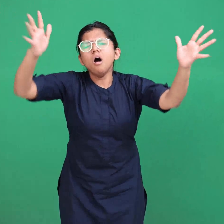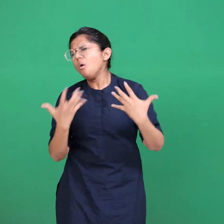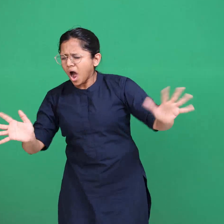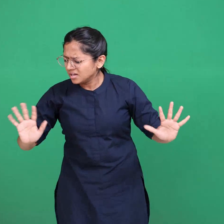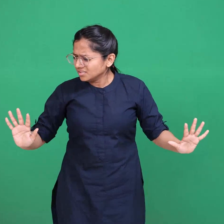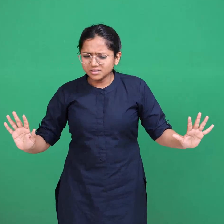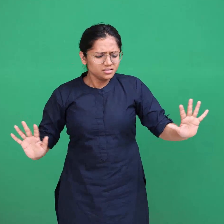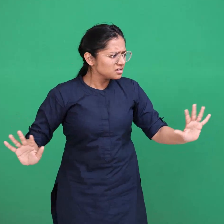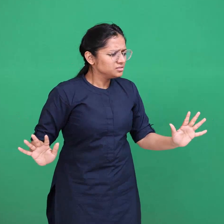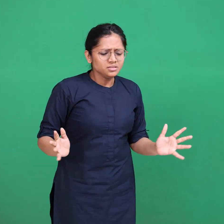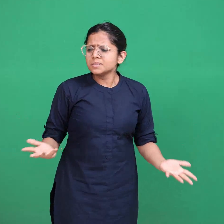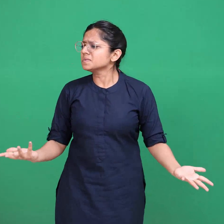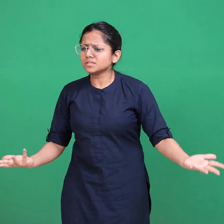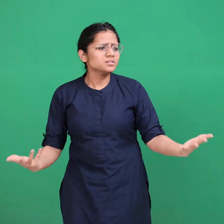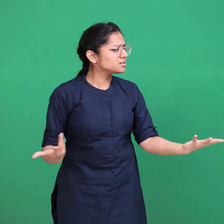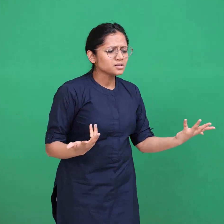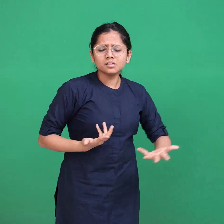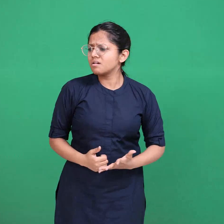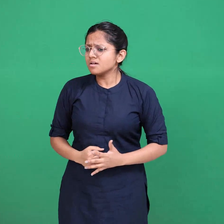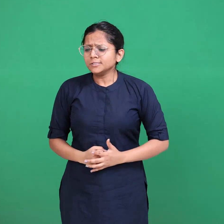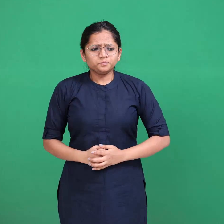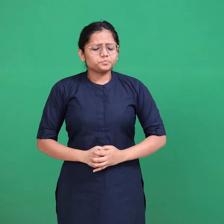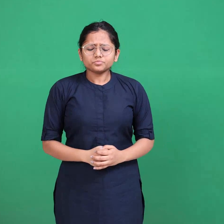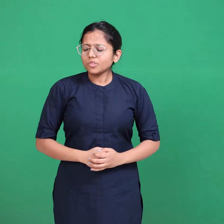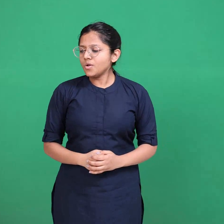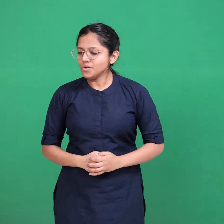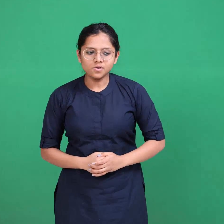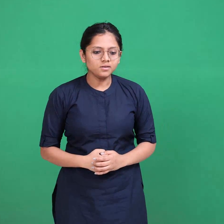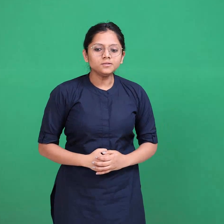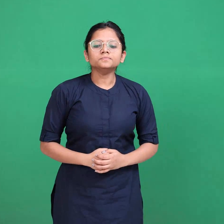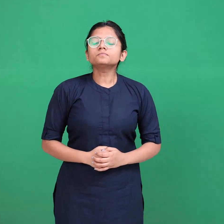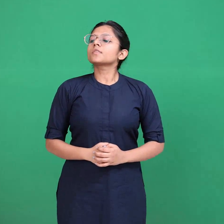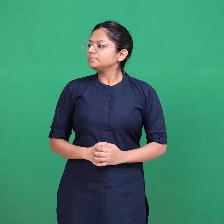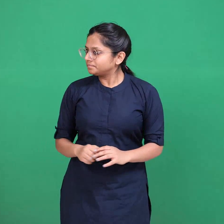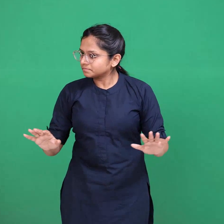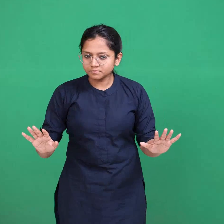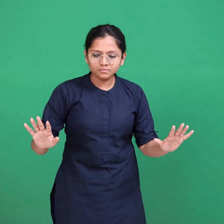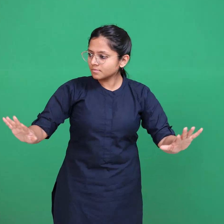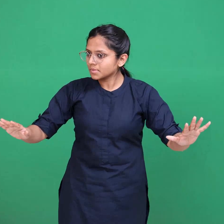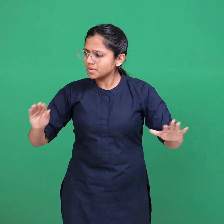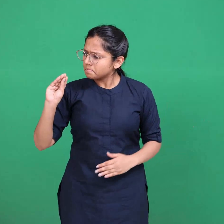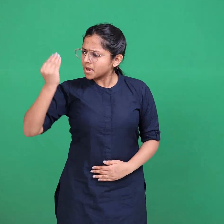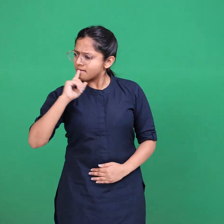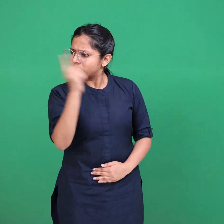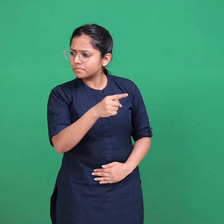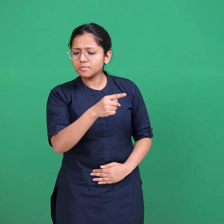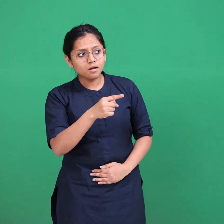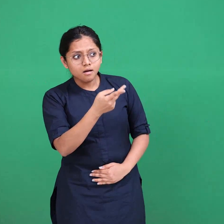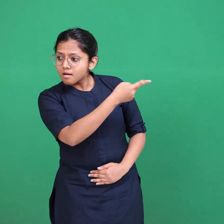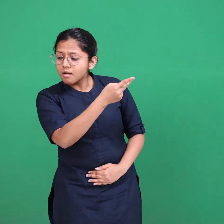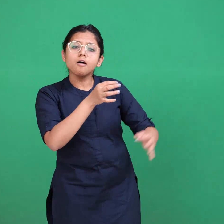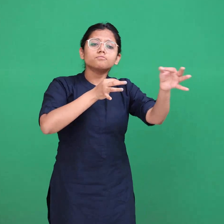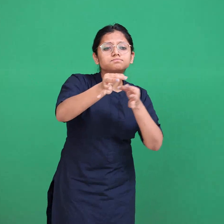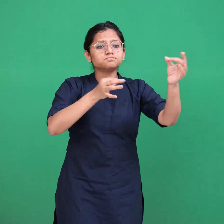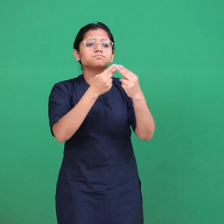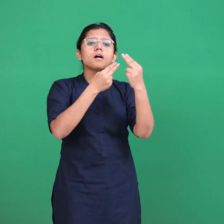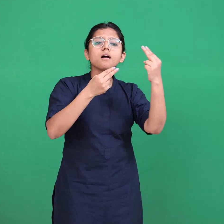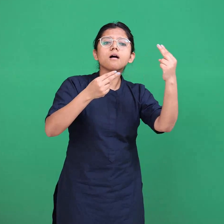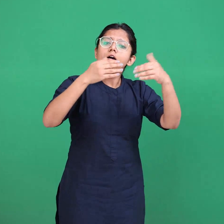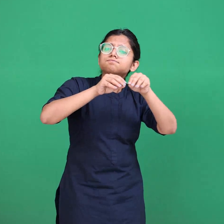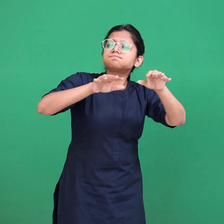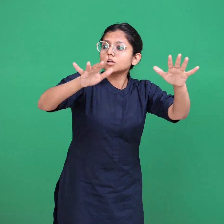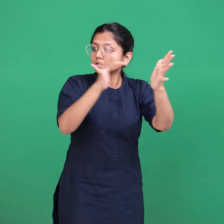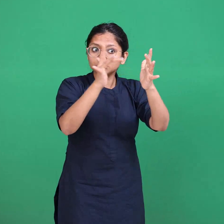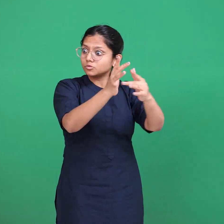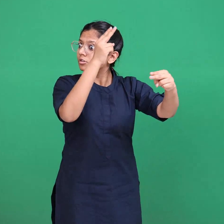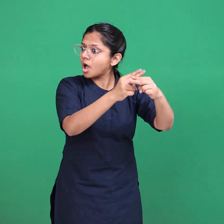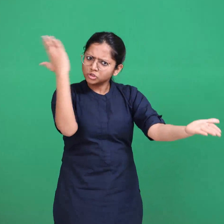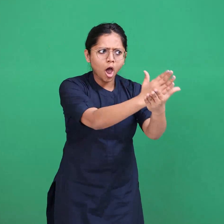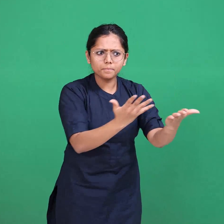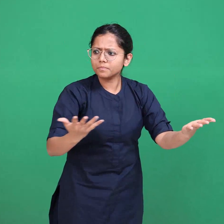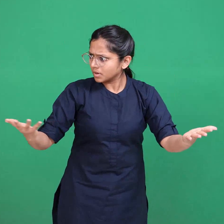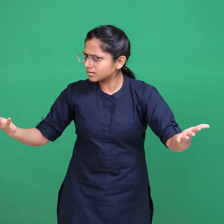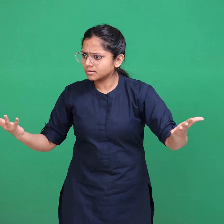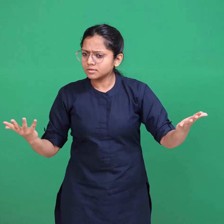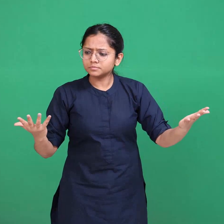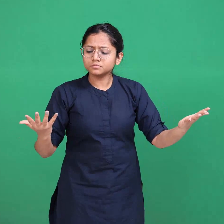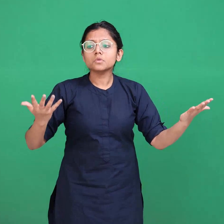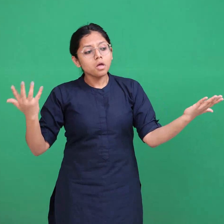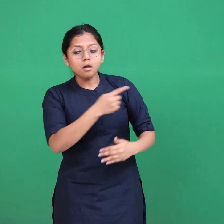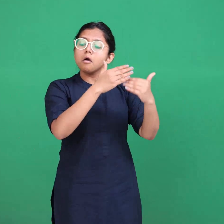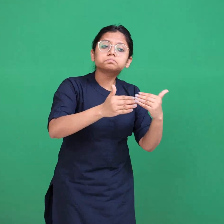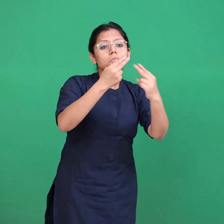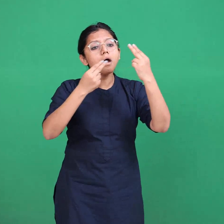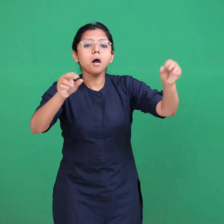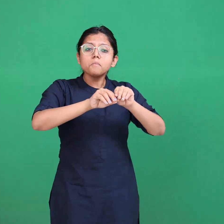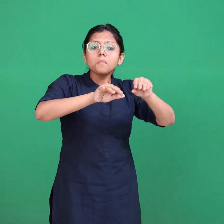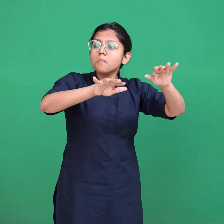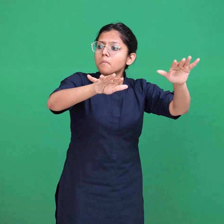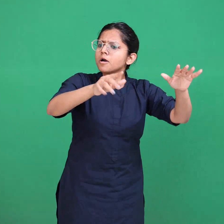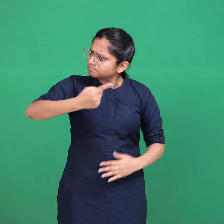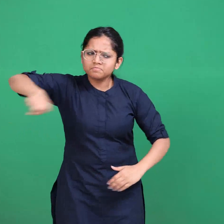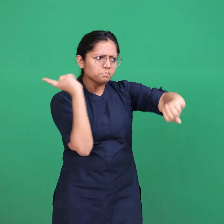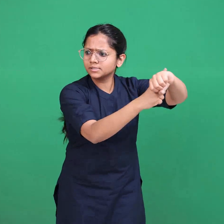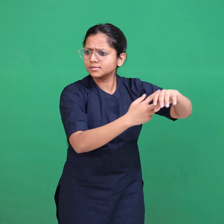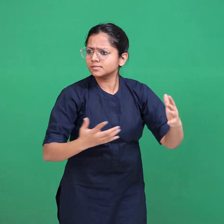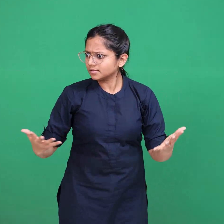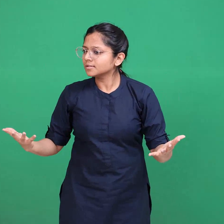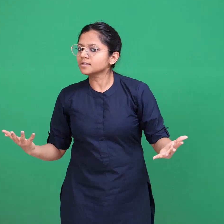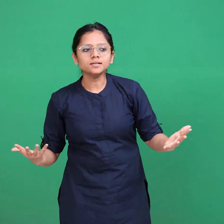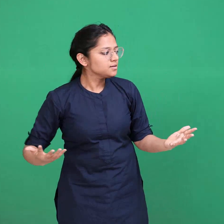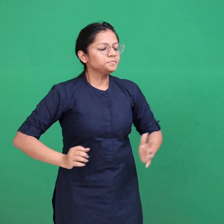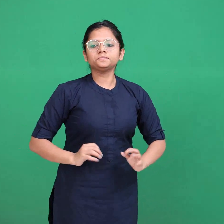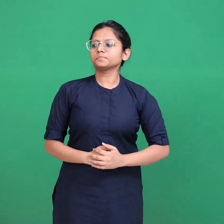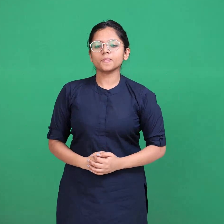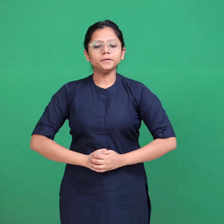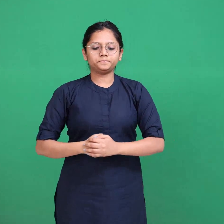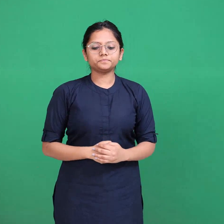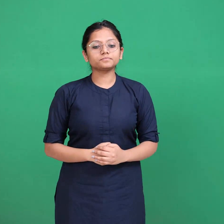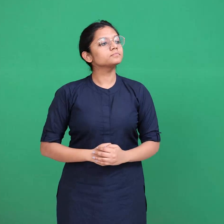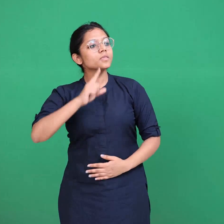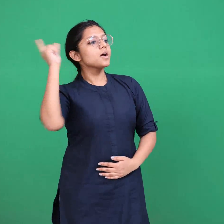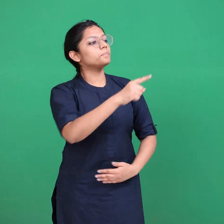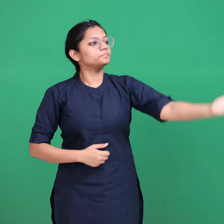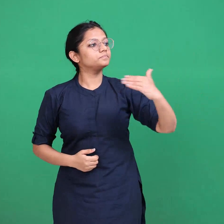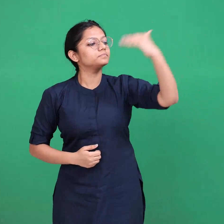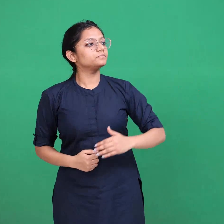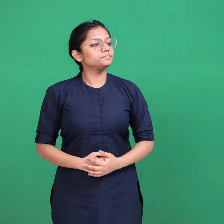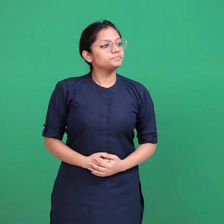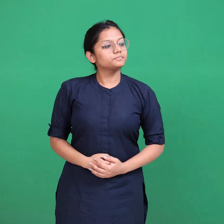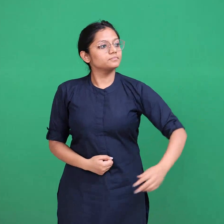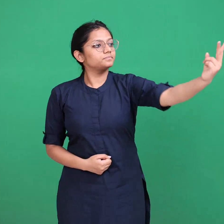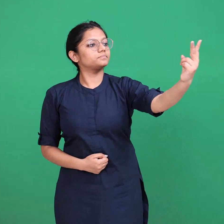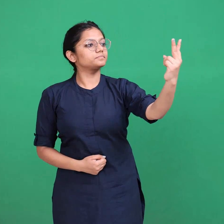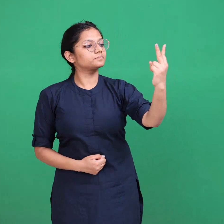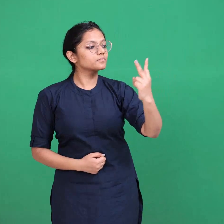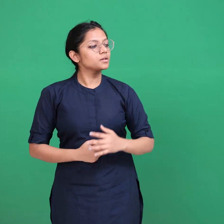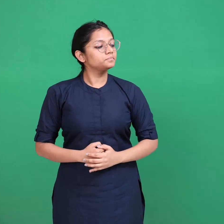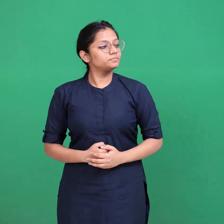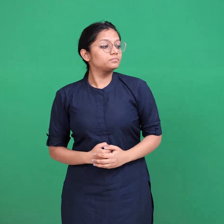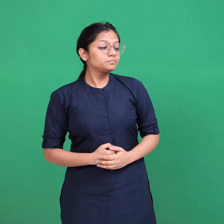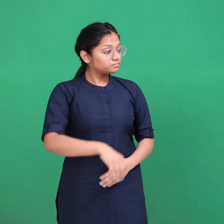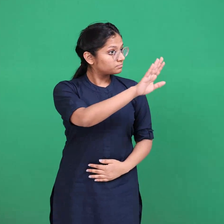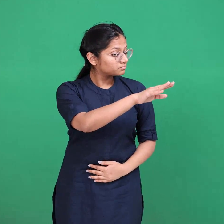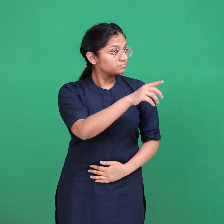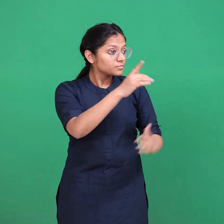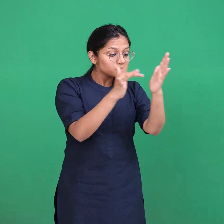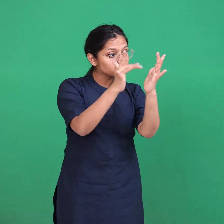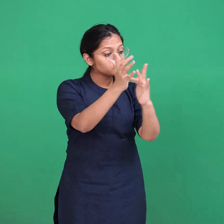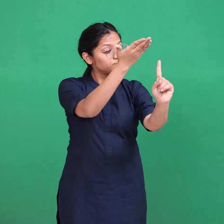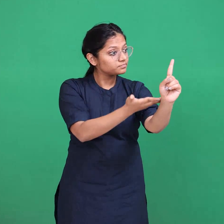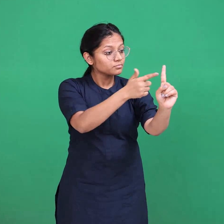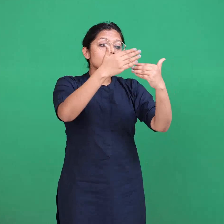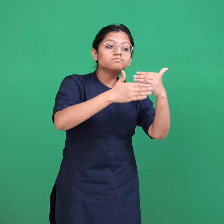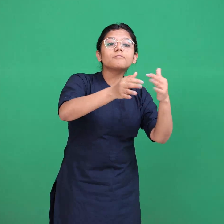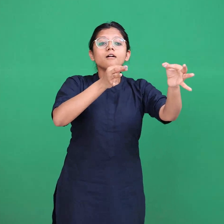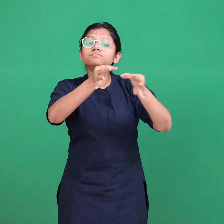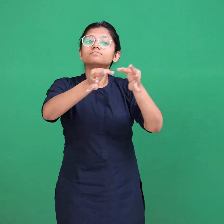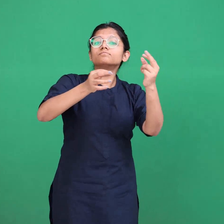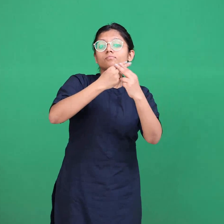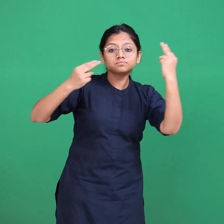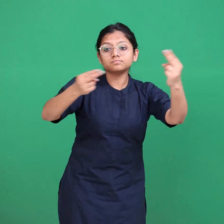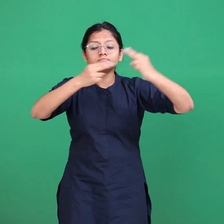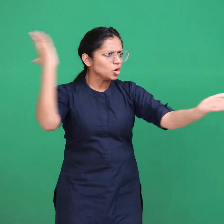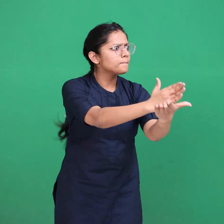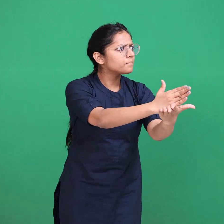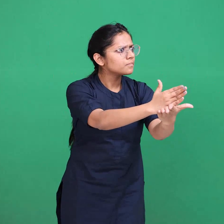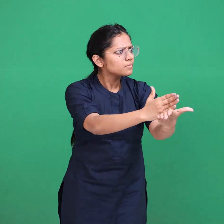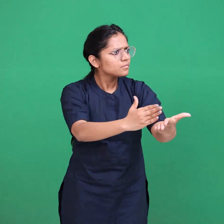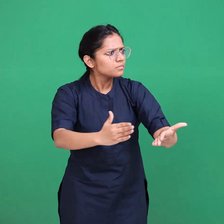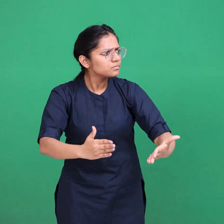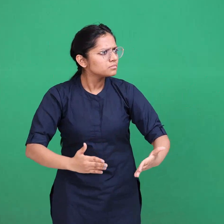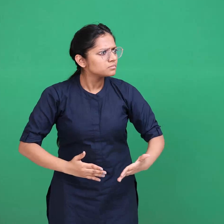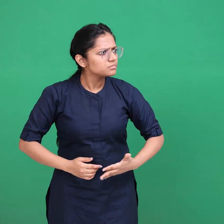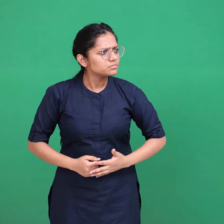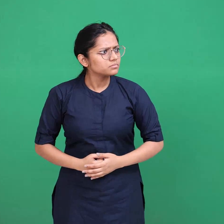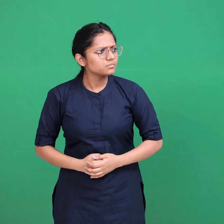But to keep this message from spreading any further among the people, we must warn them not to speak to anyone in this name."